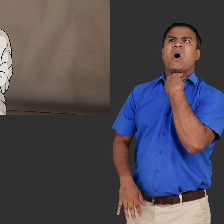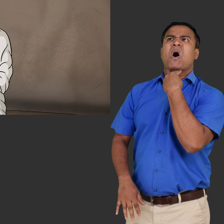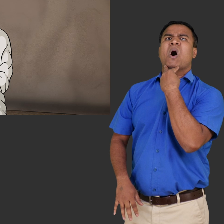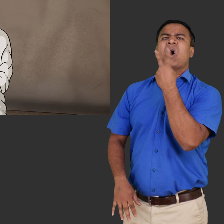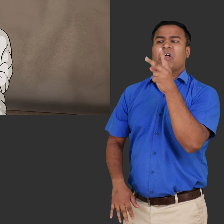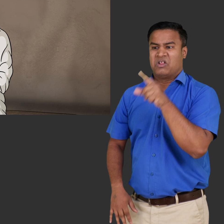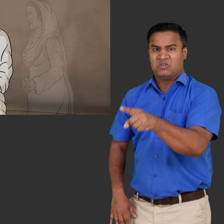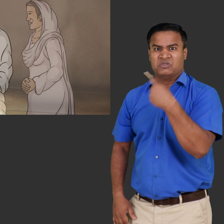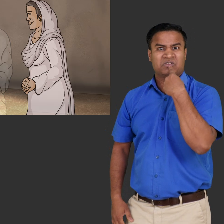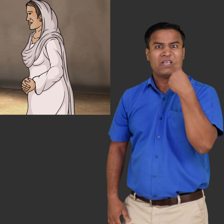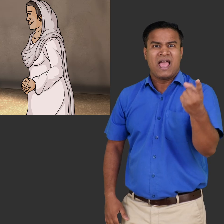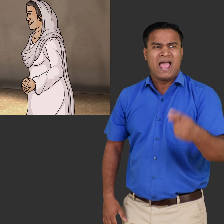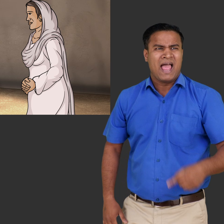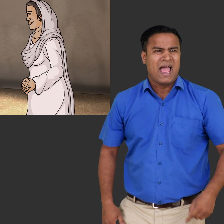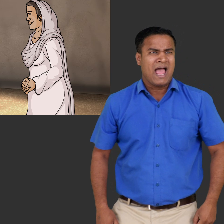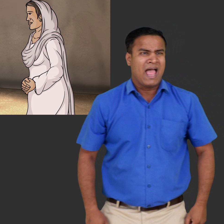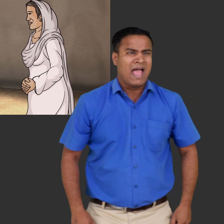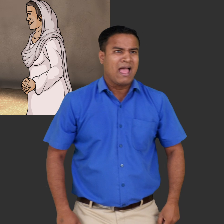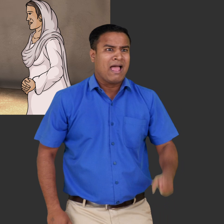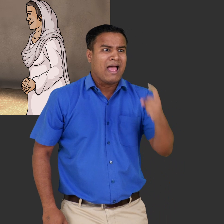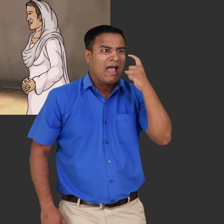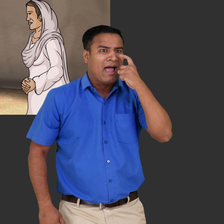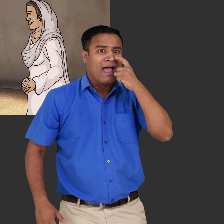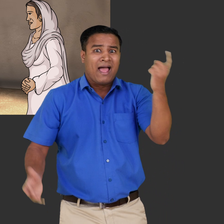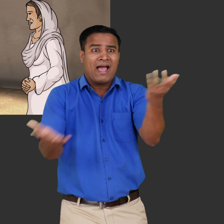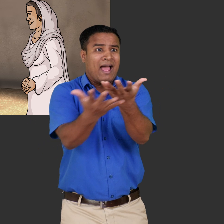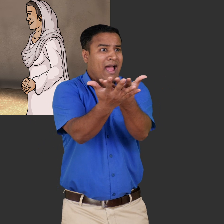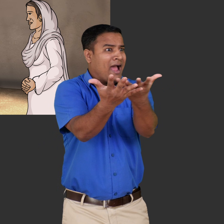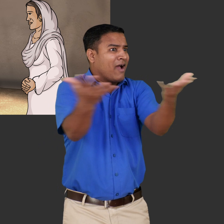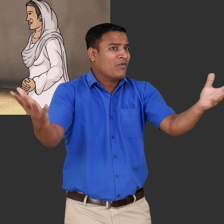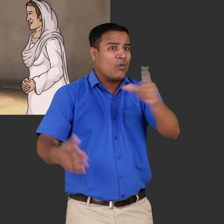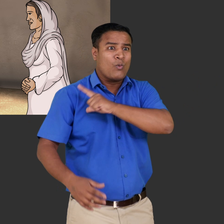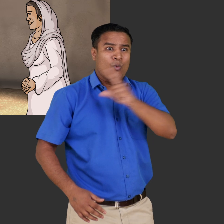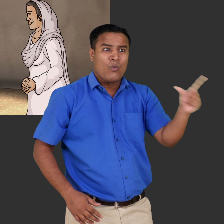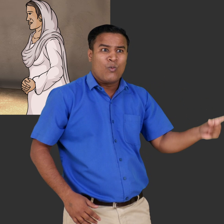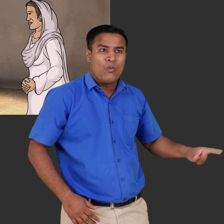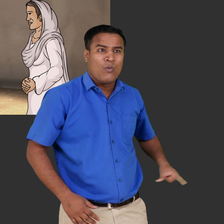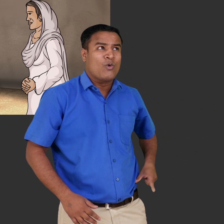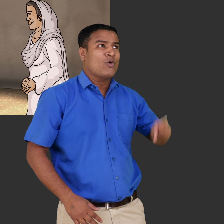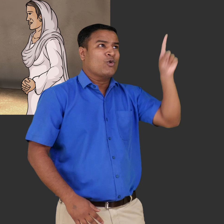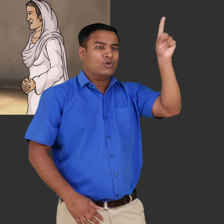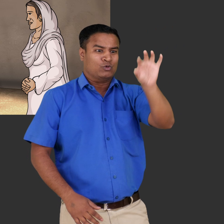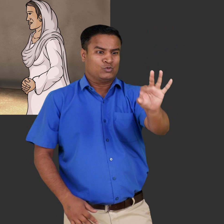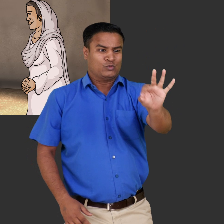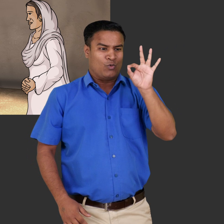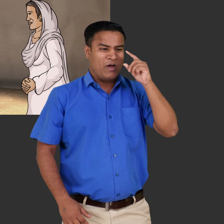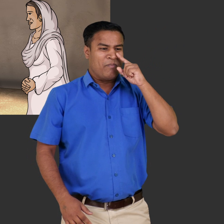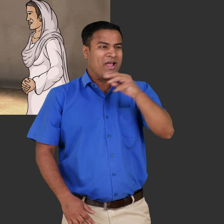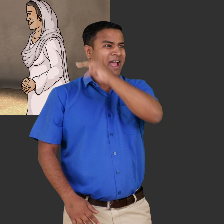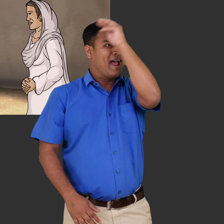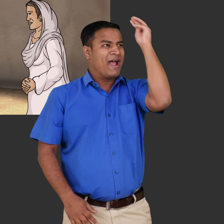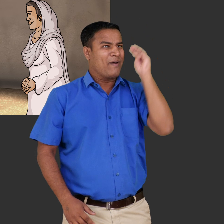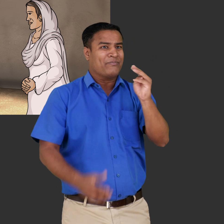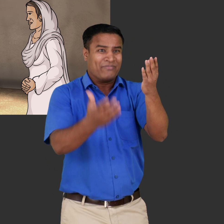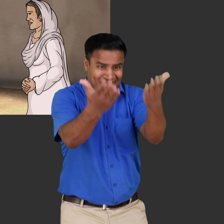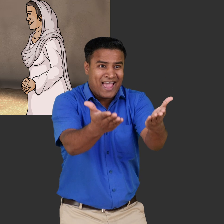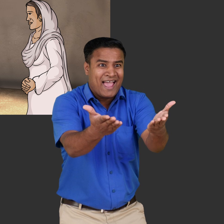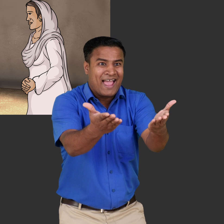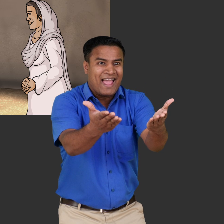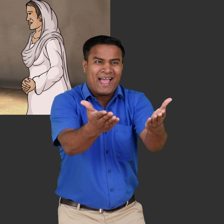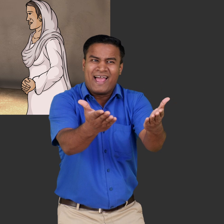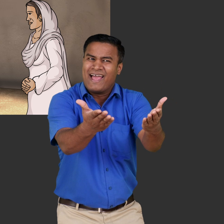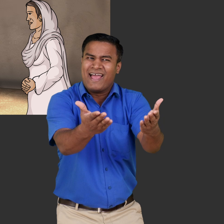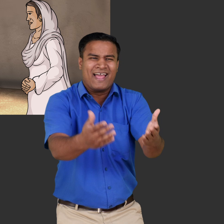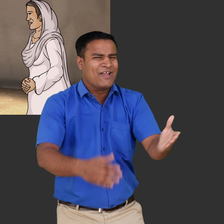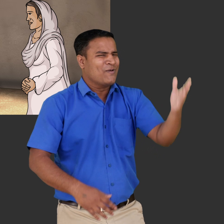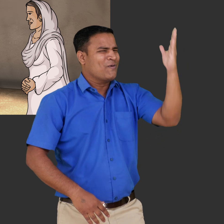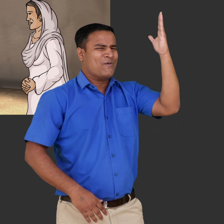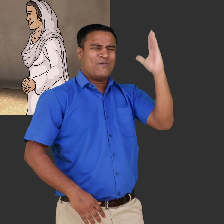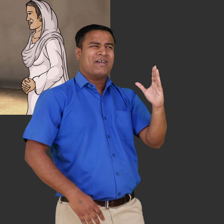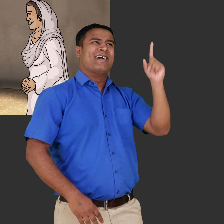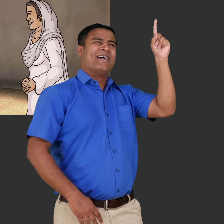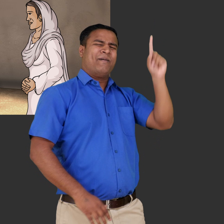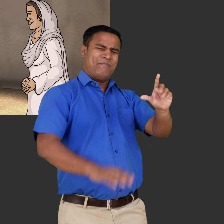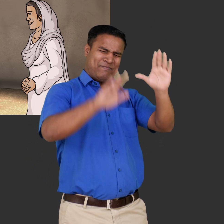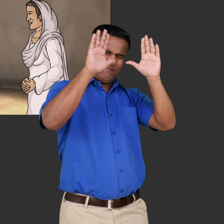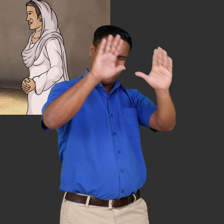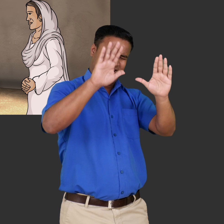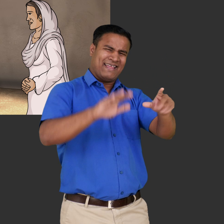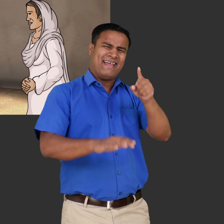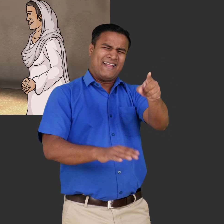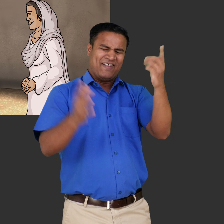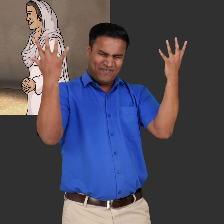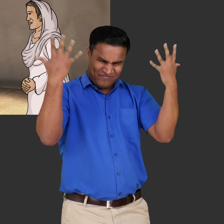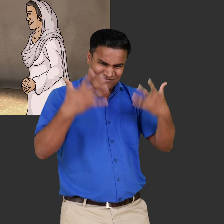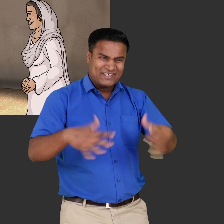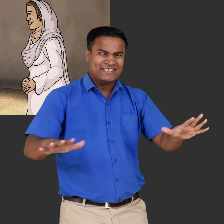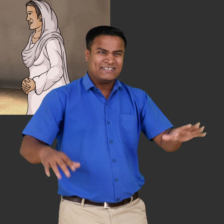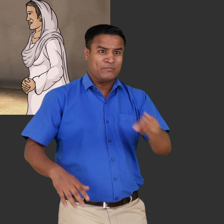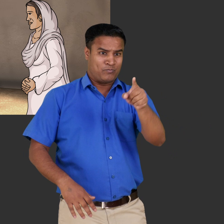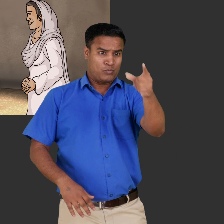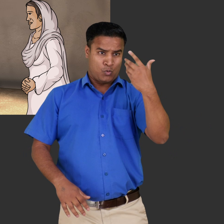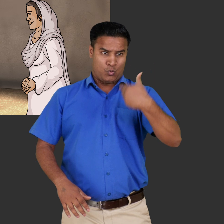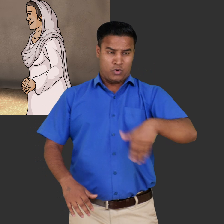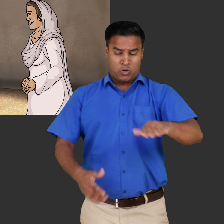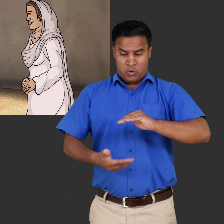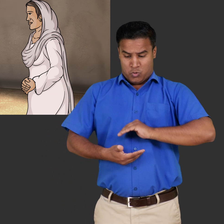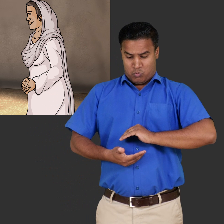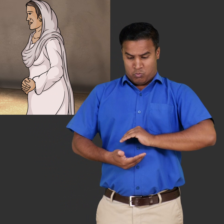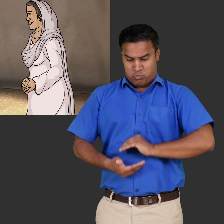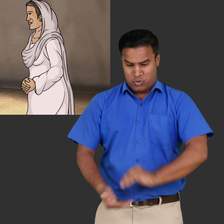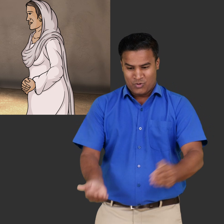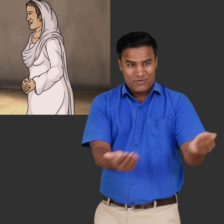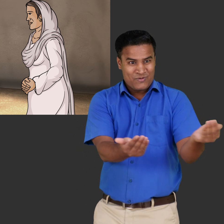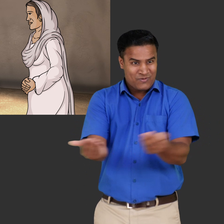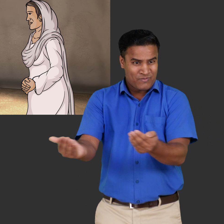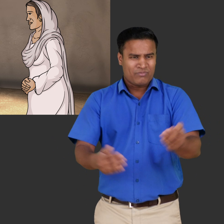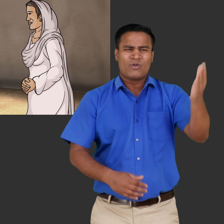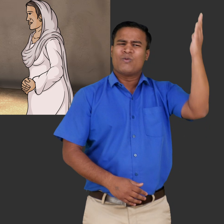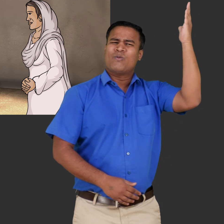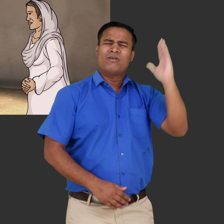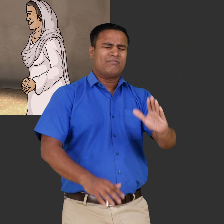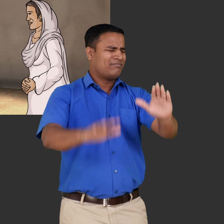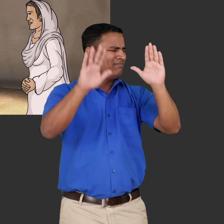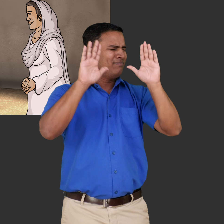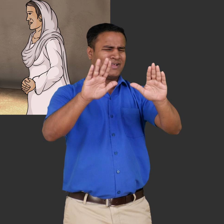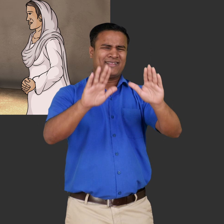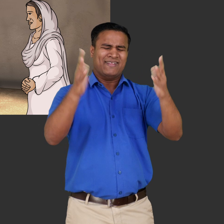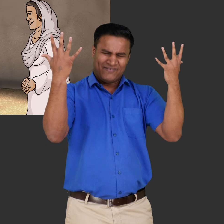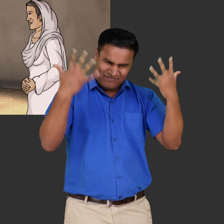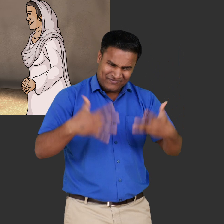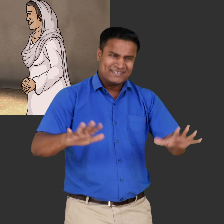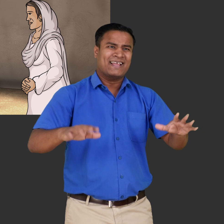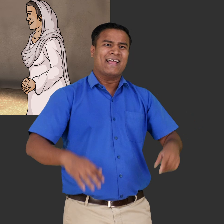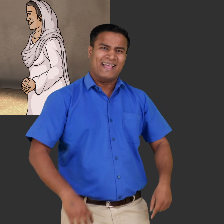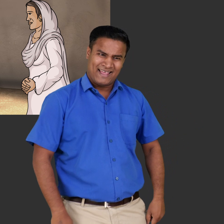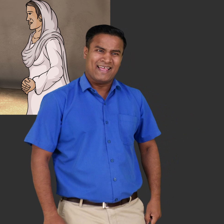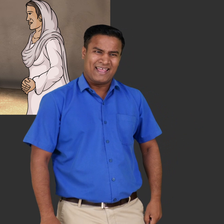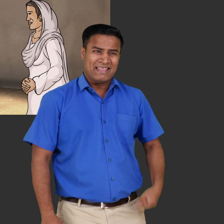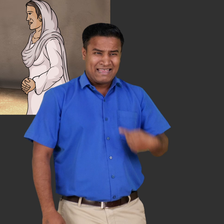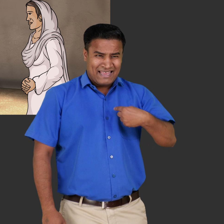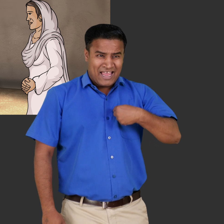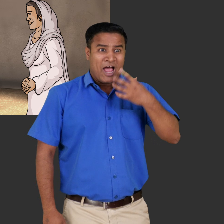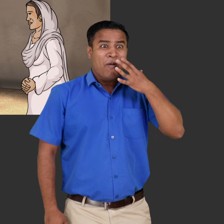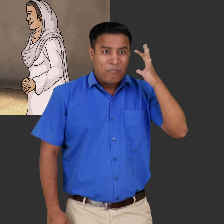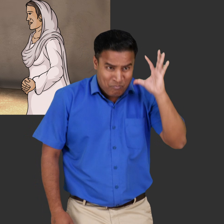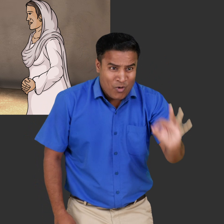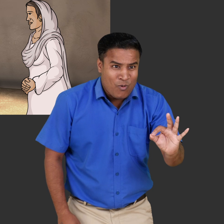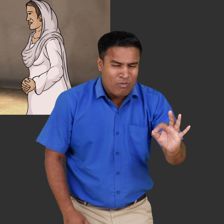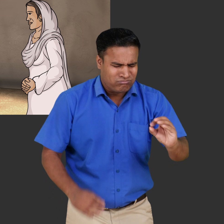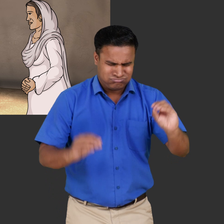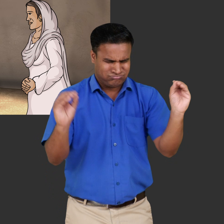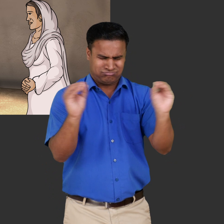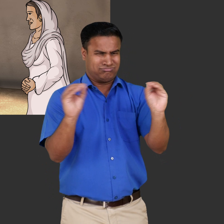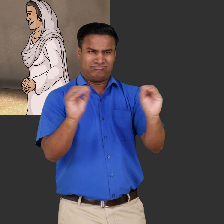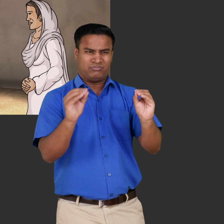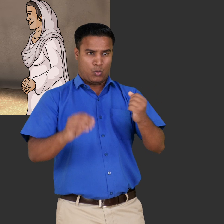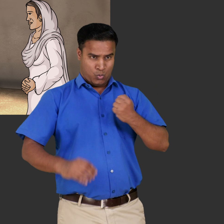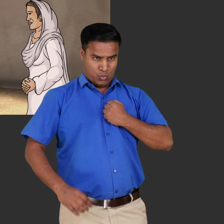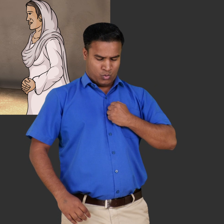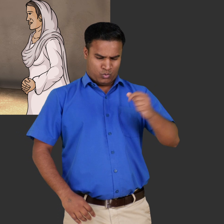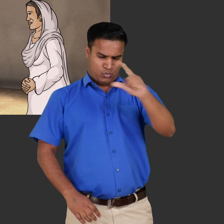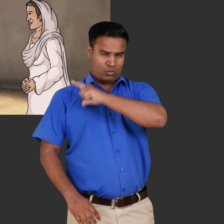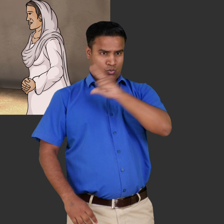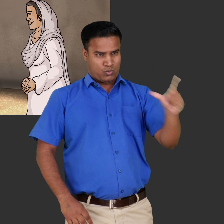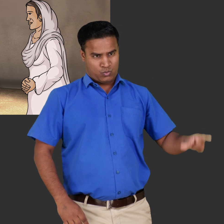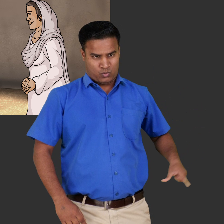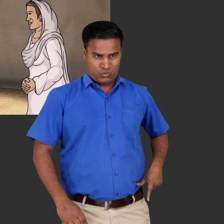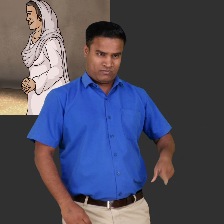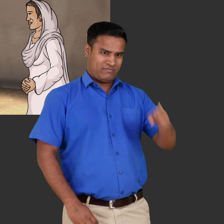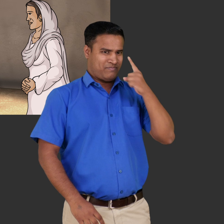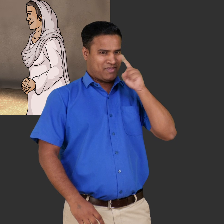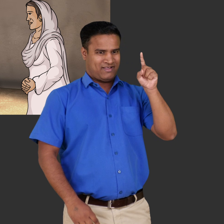In a loud voice she exclaimed, “Blessed are you among women, and blessed is the fruit of your womb!